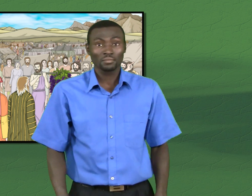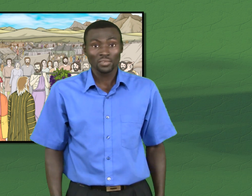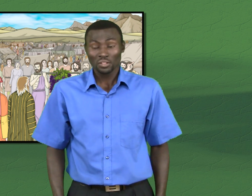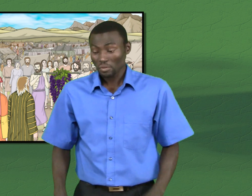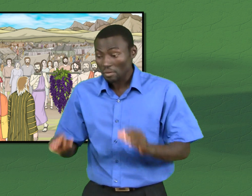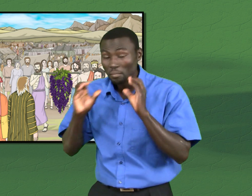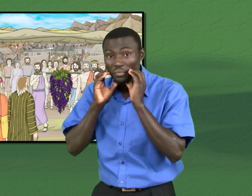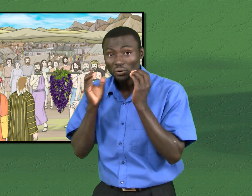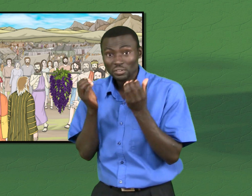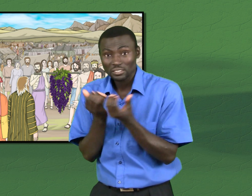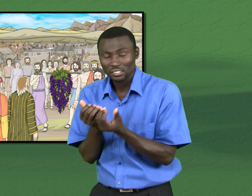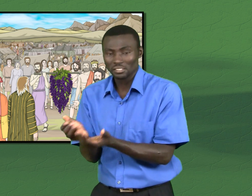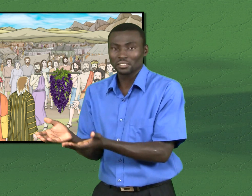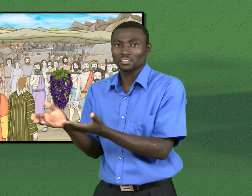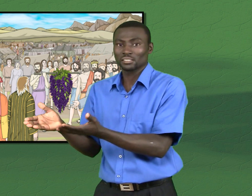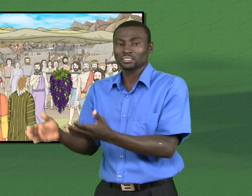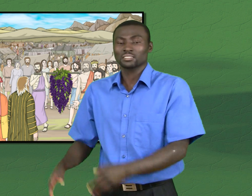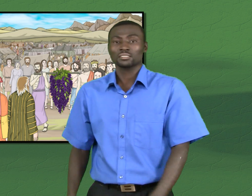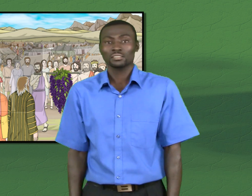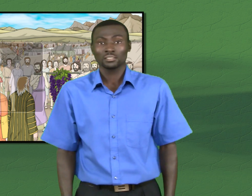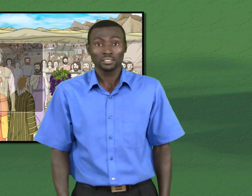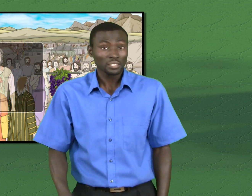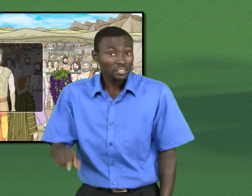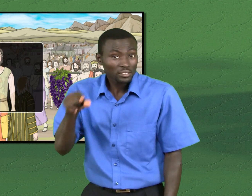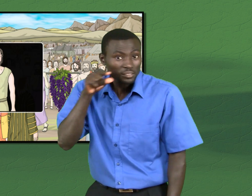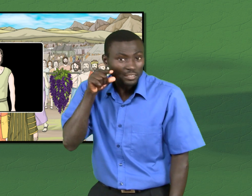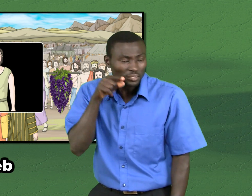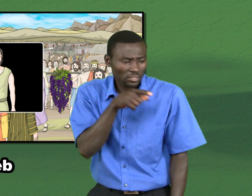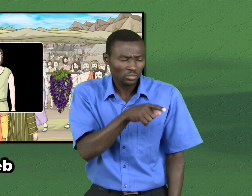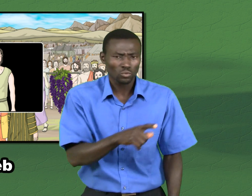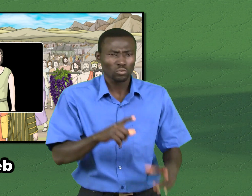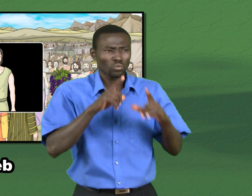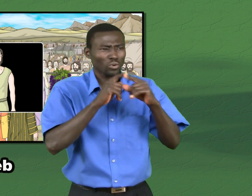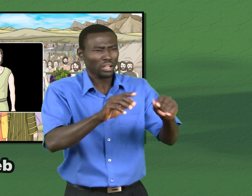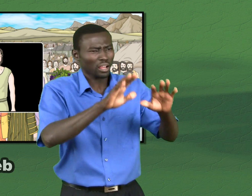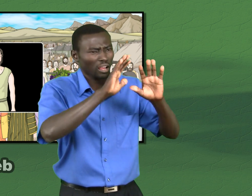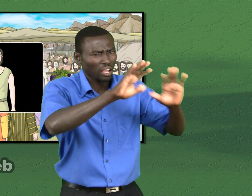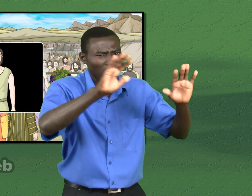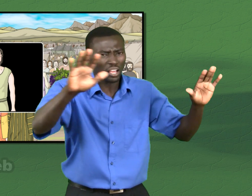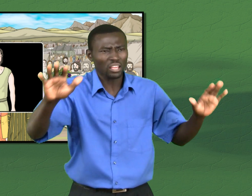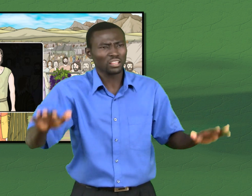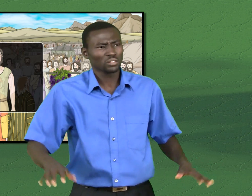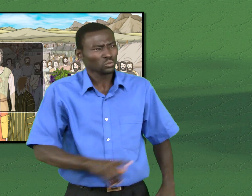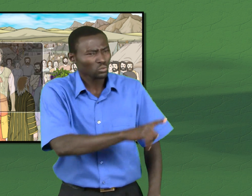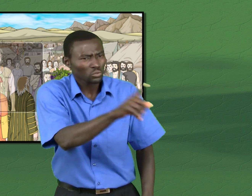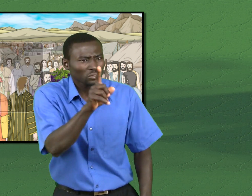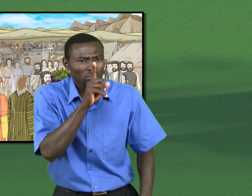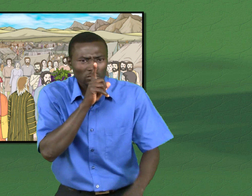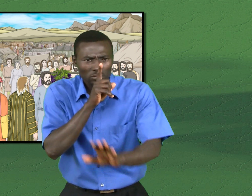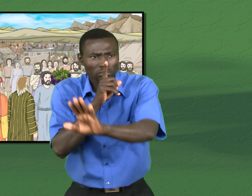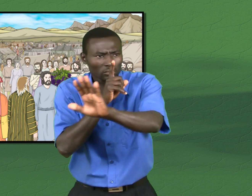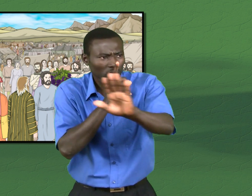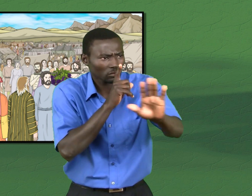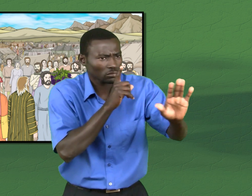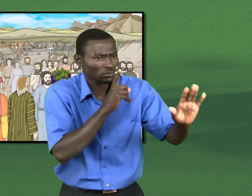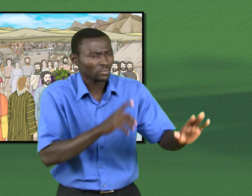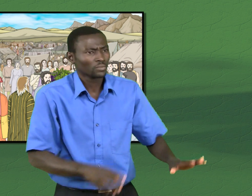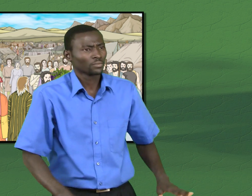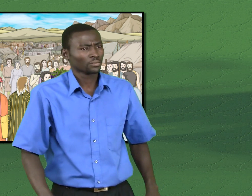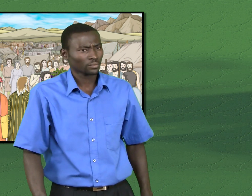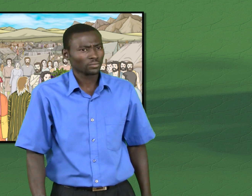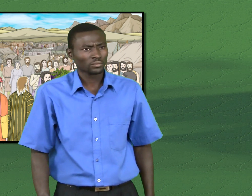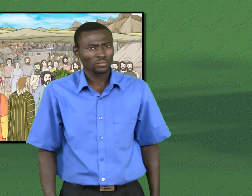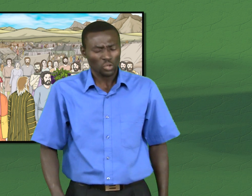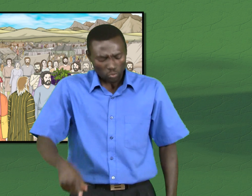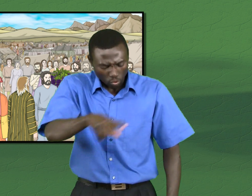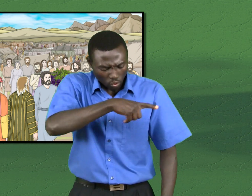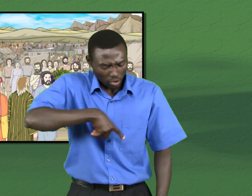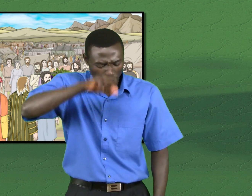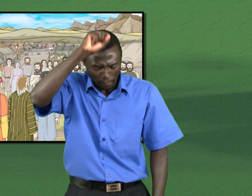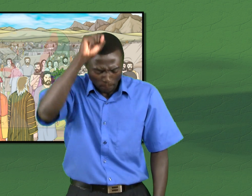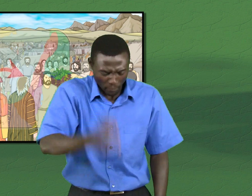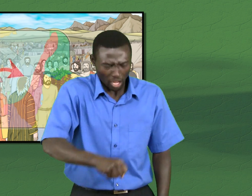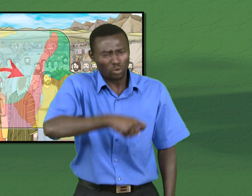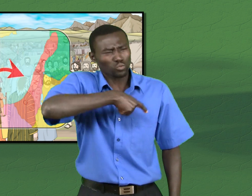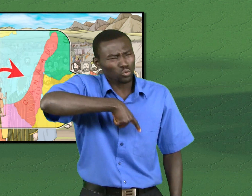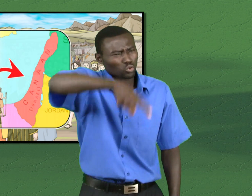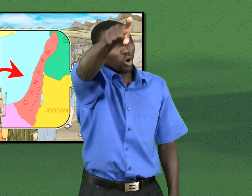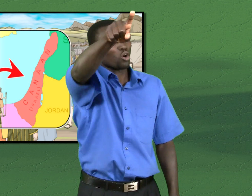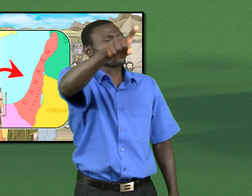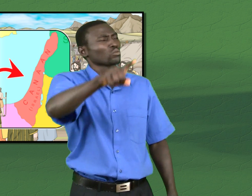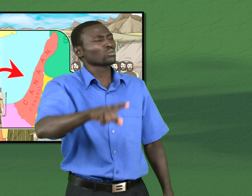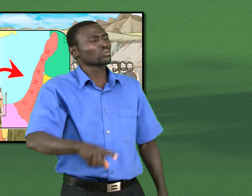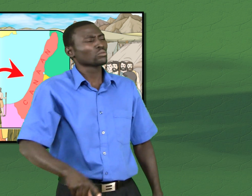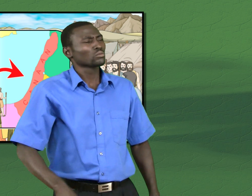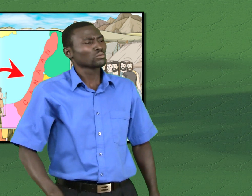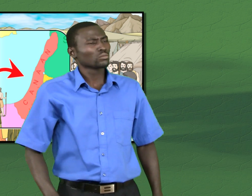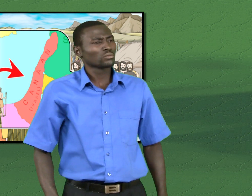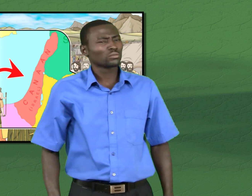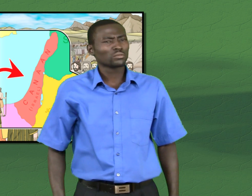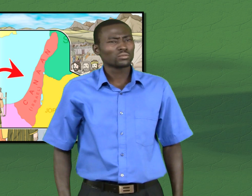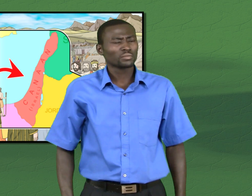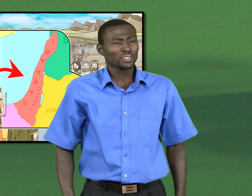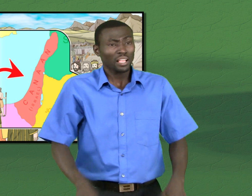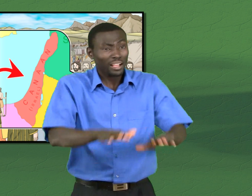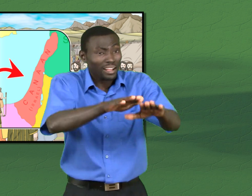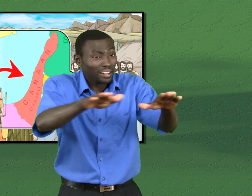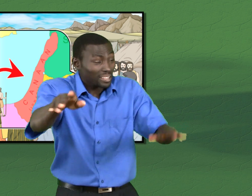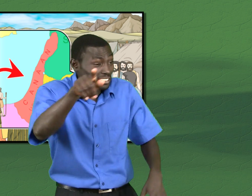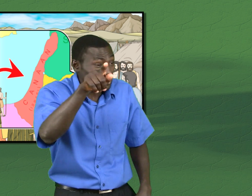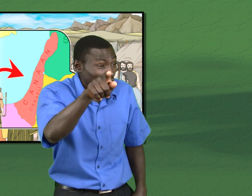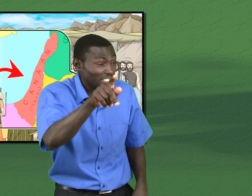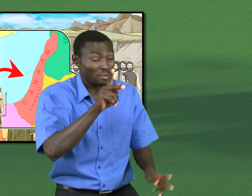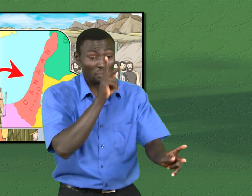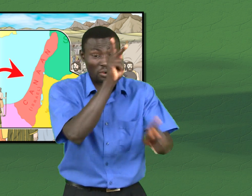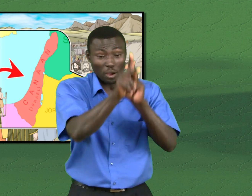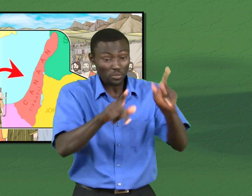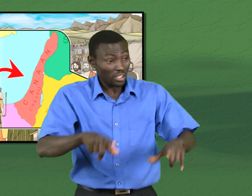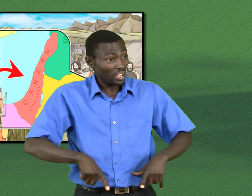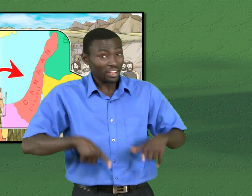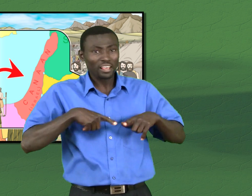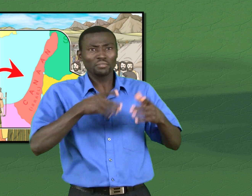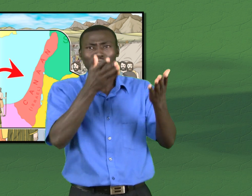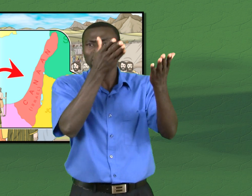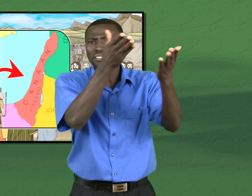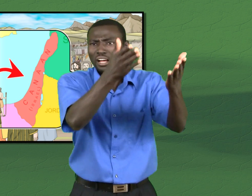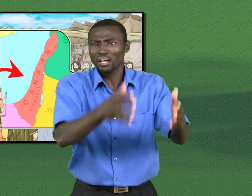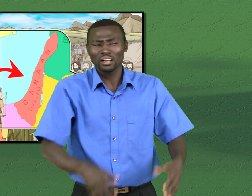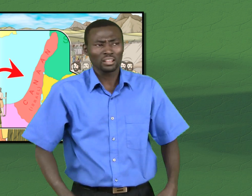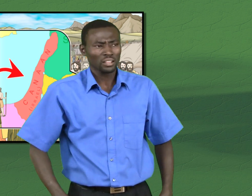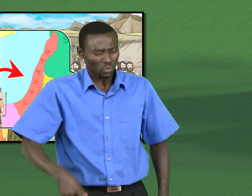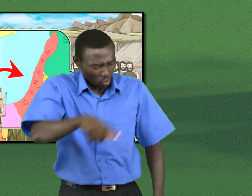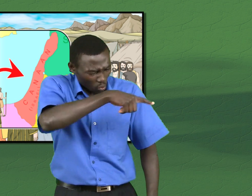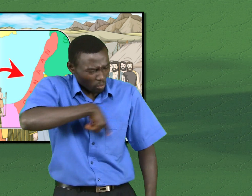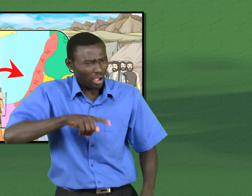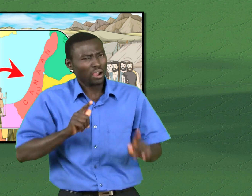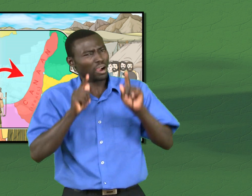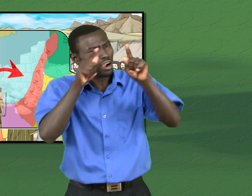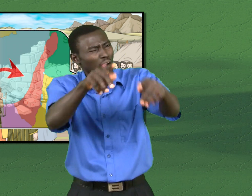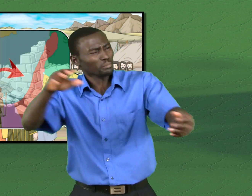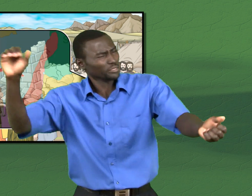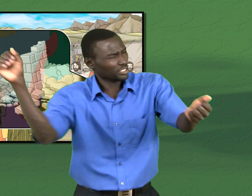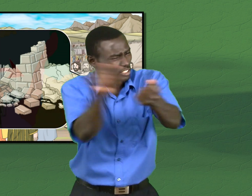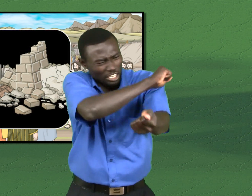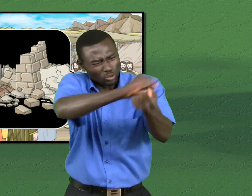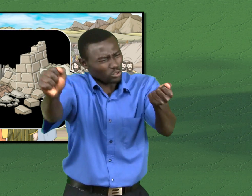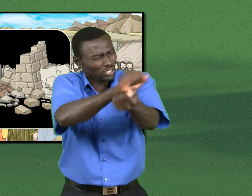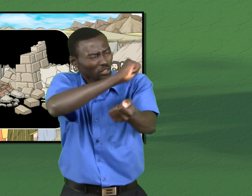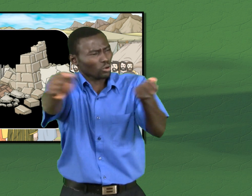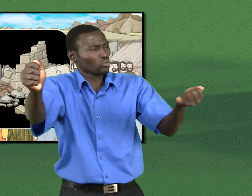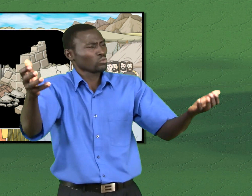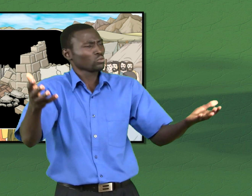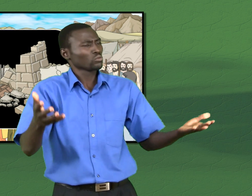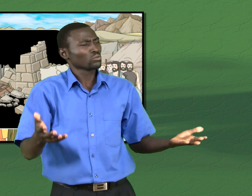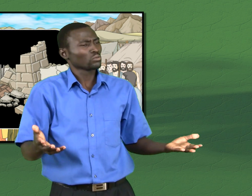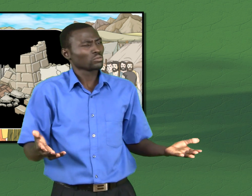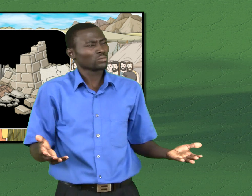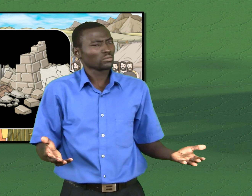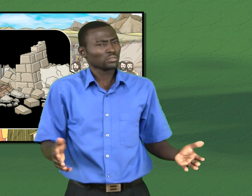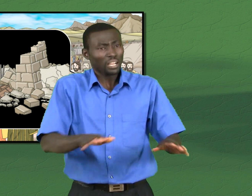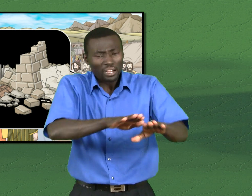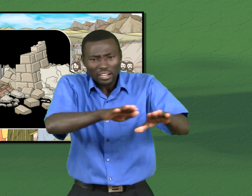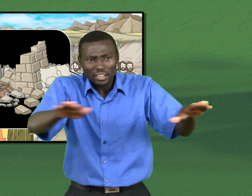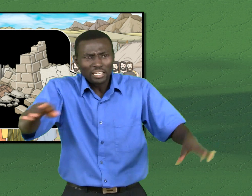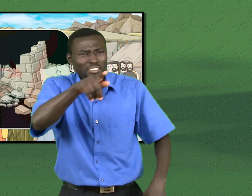Then Caleb quieted the people before Moses and said, “We must go up and take possession of the land, for we can certainly conquer it!”